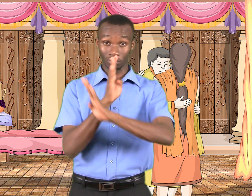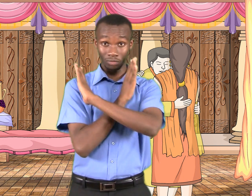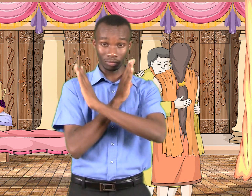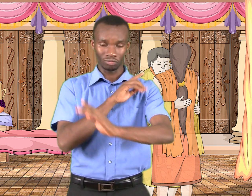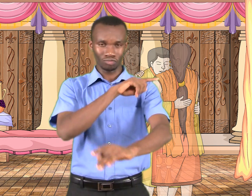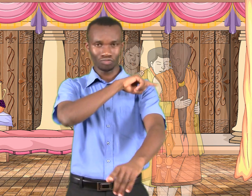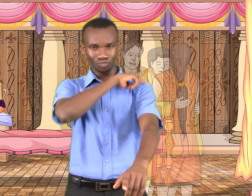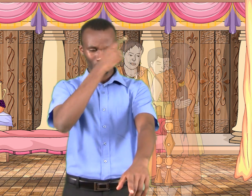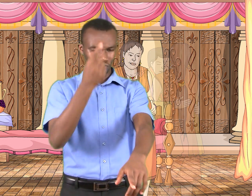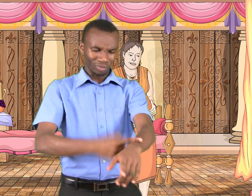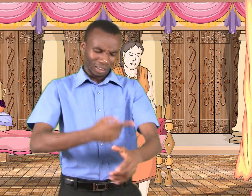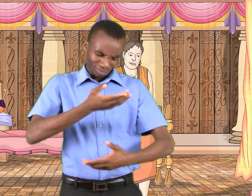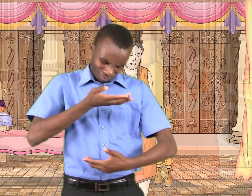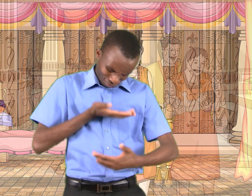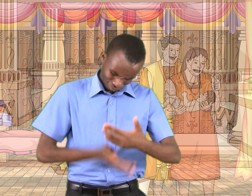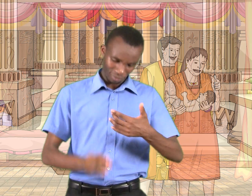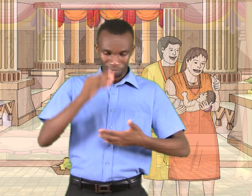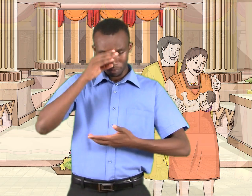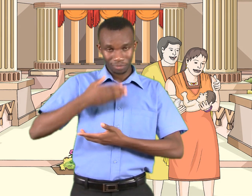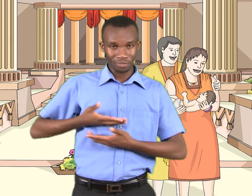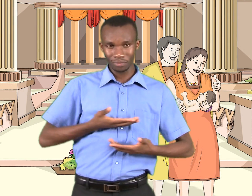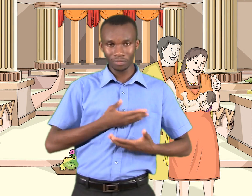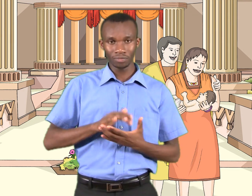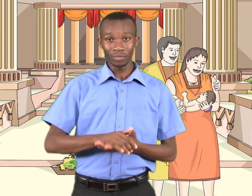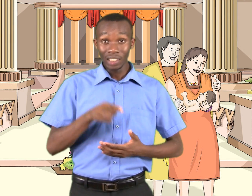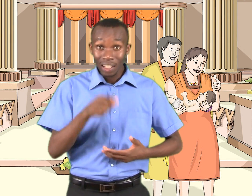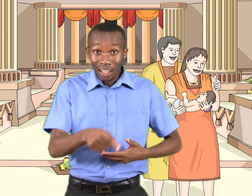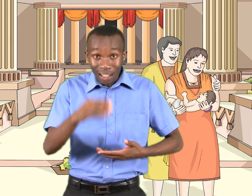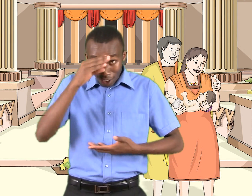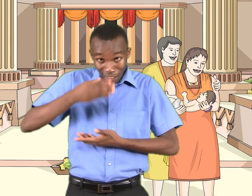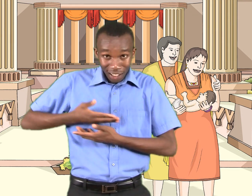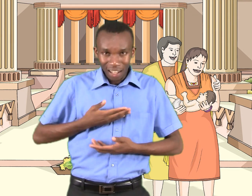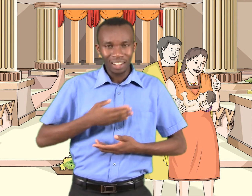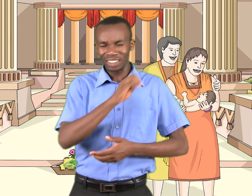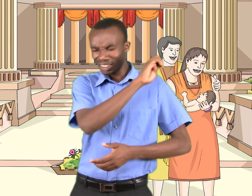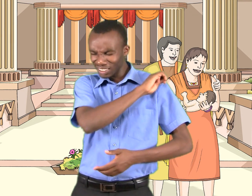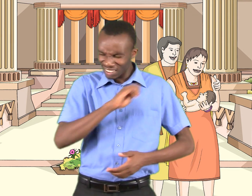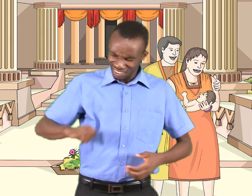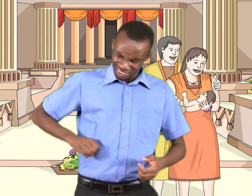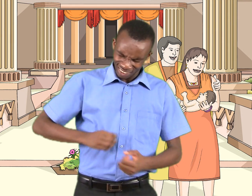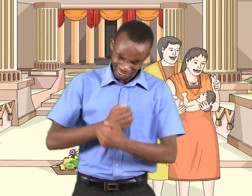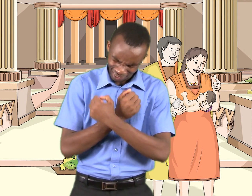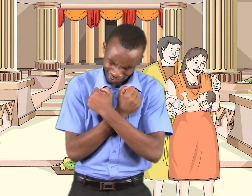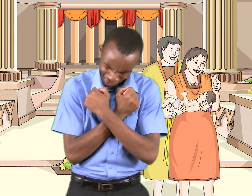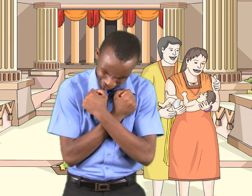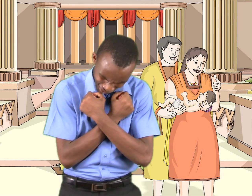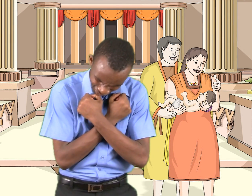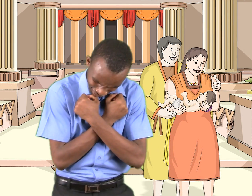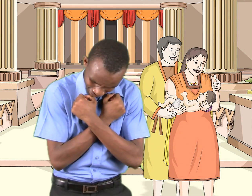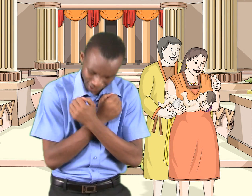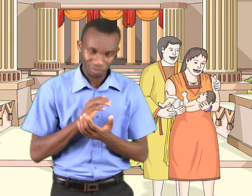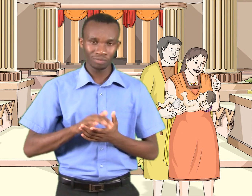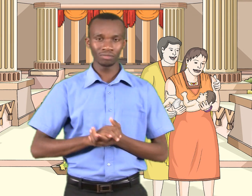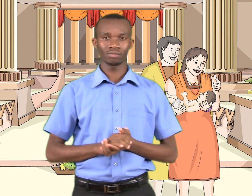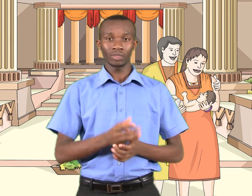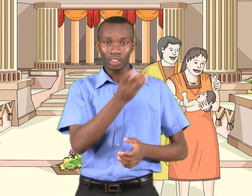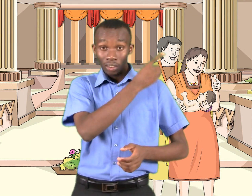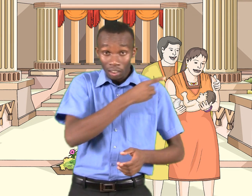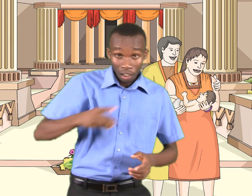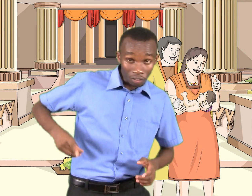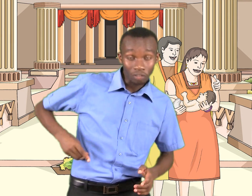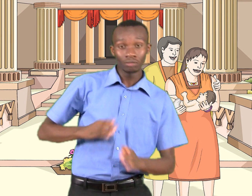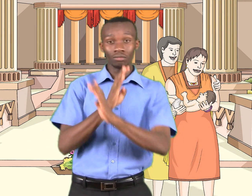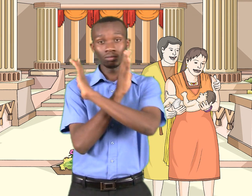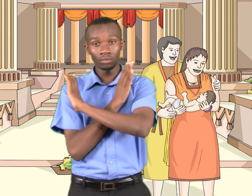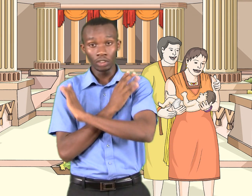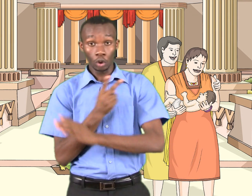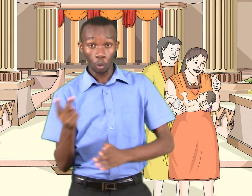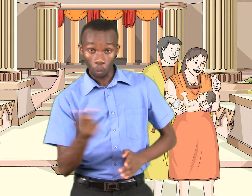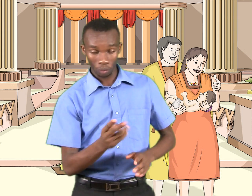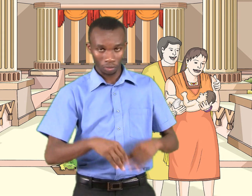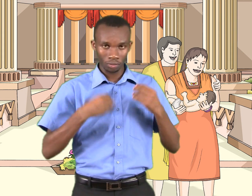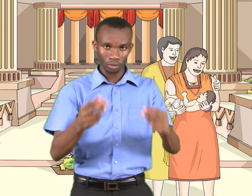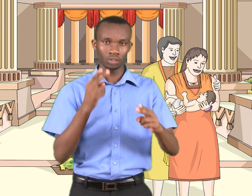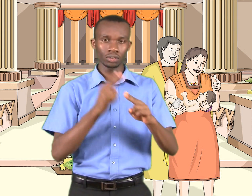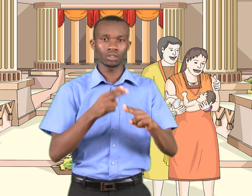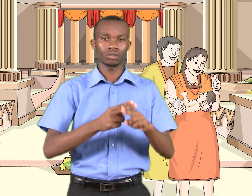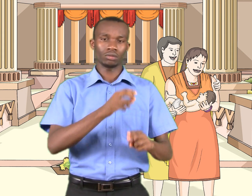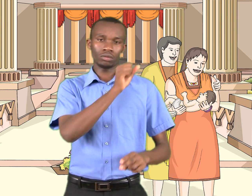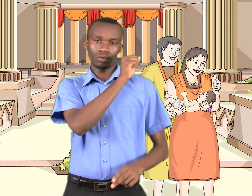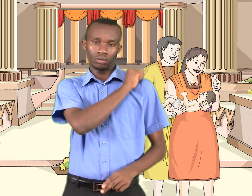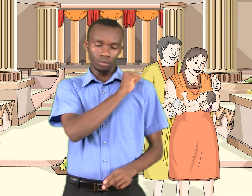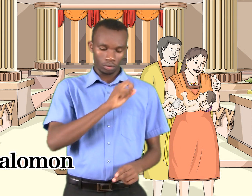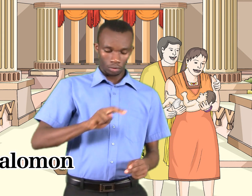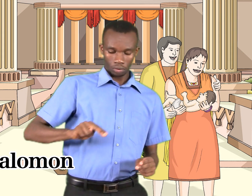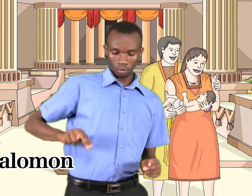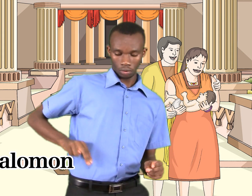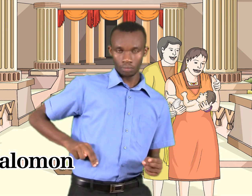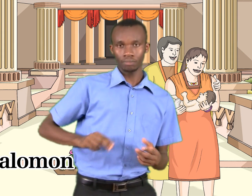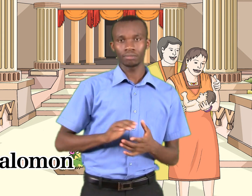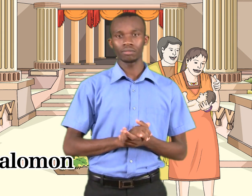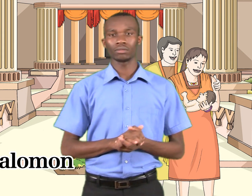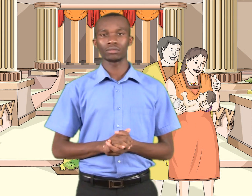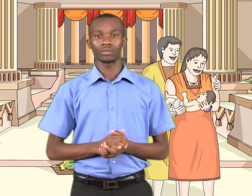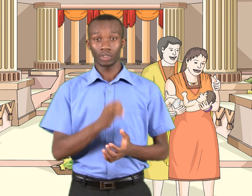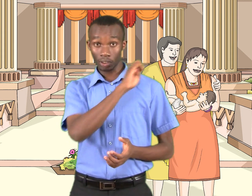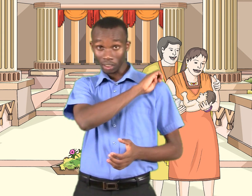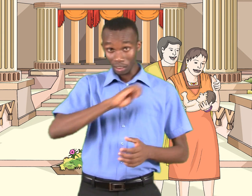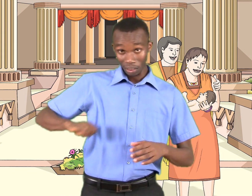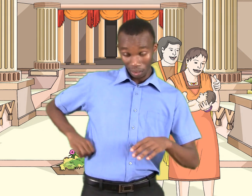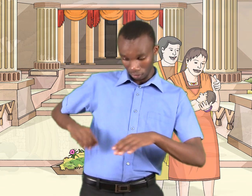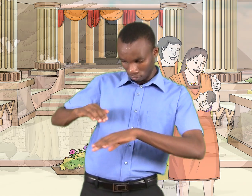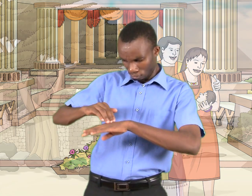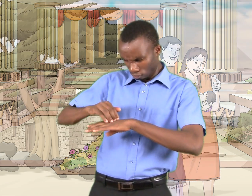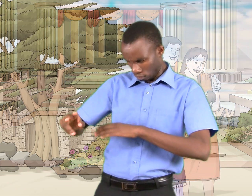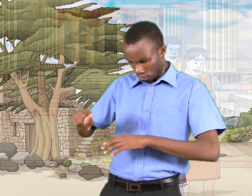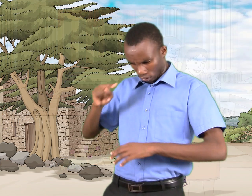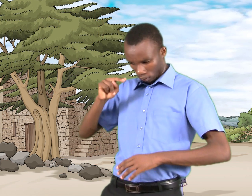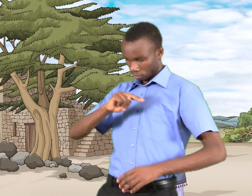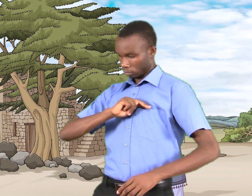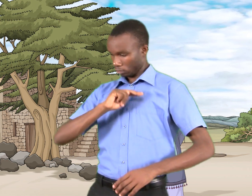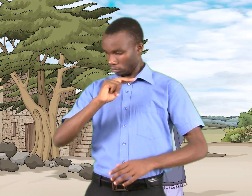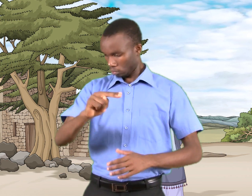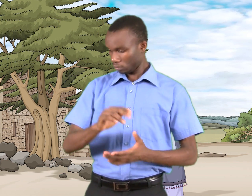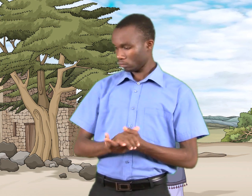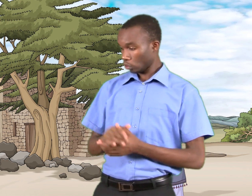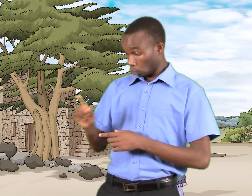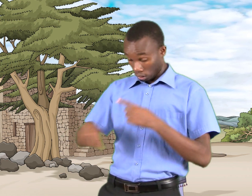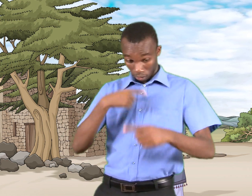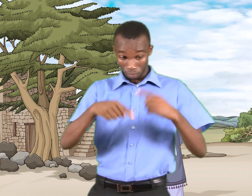So she gave birth to a son, and they named him Solomon.